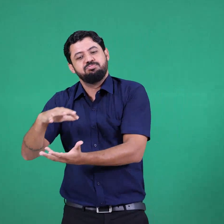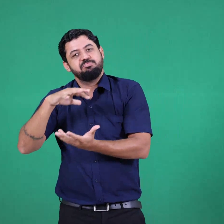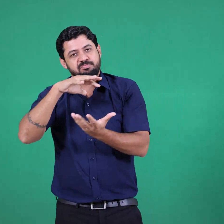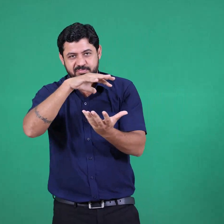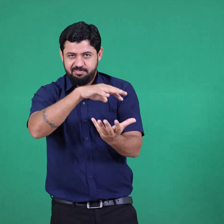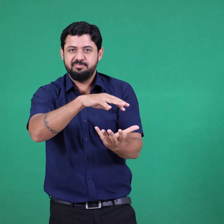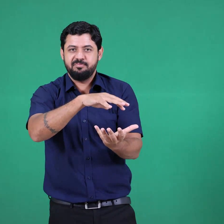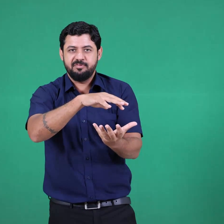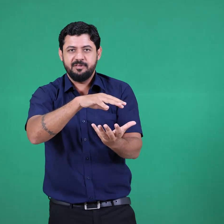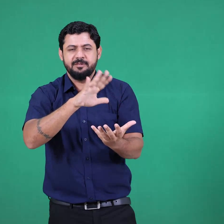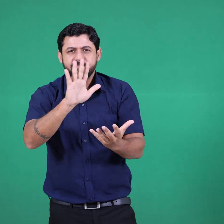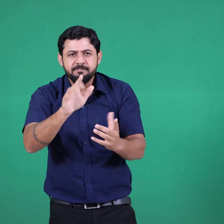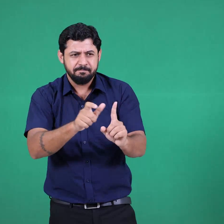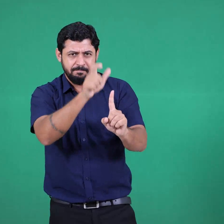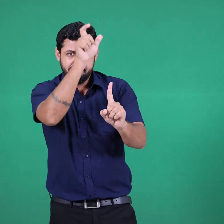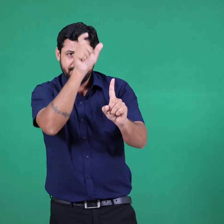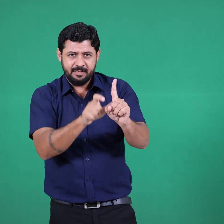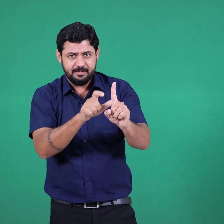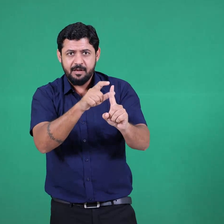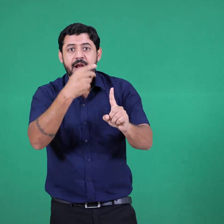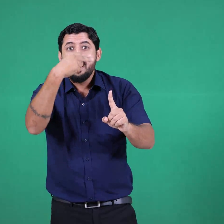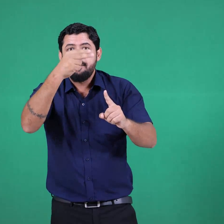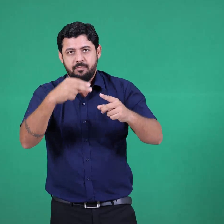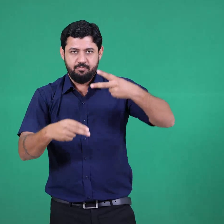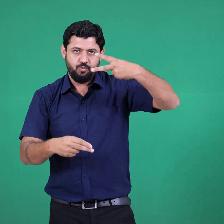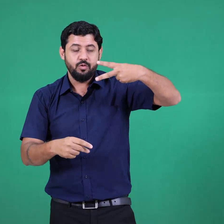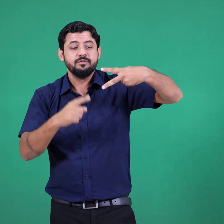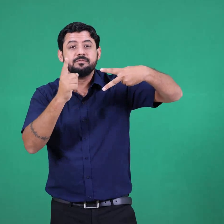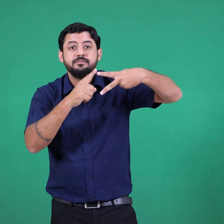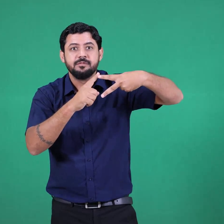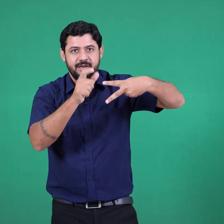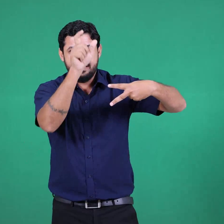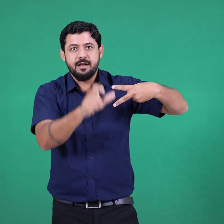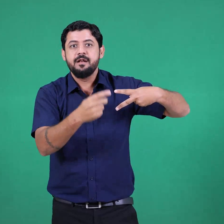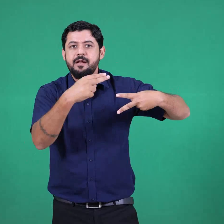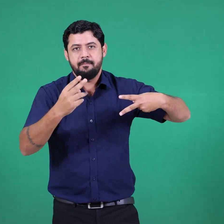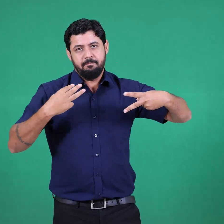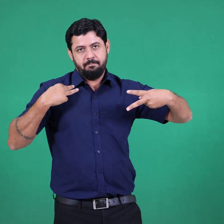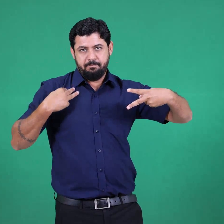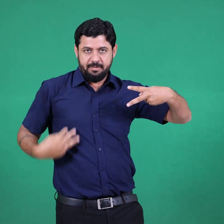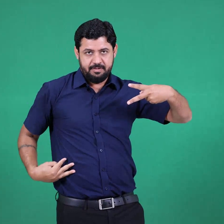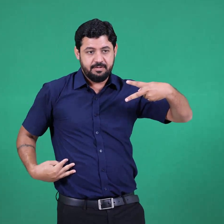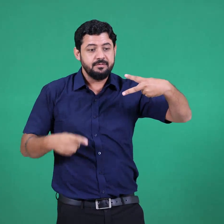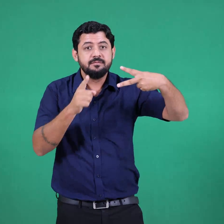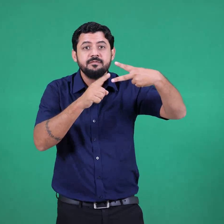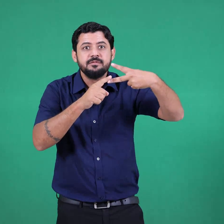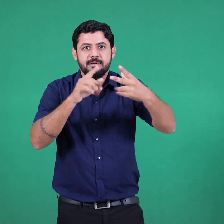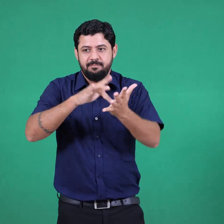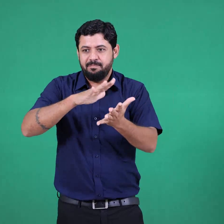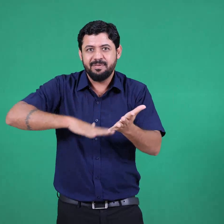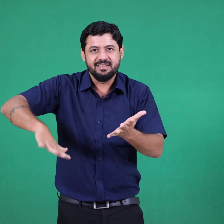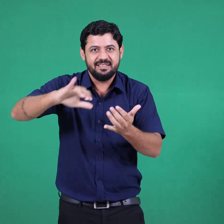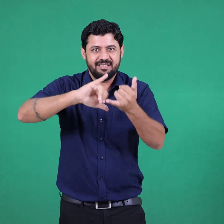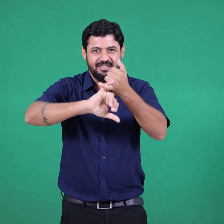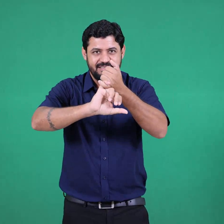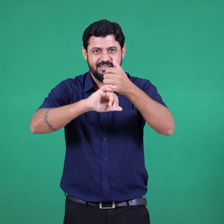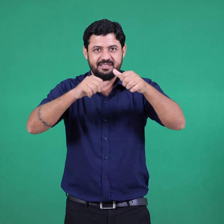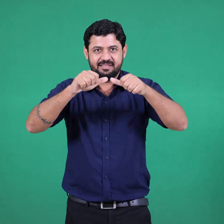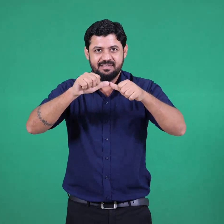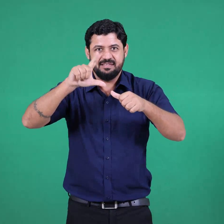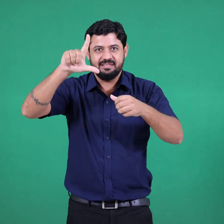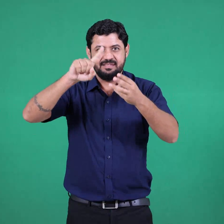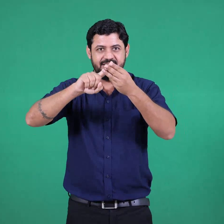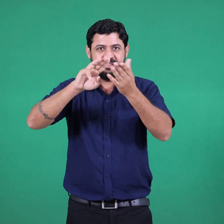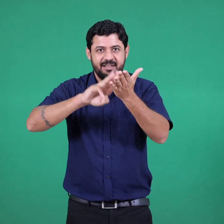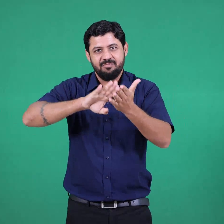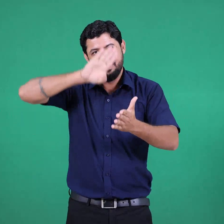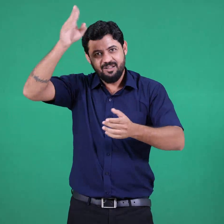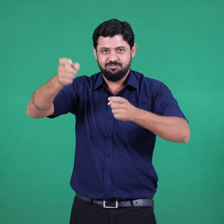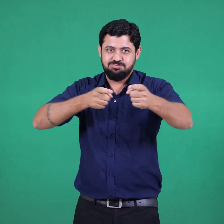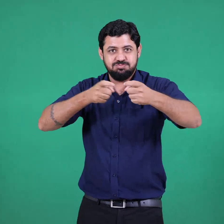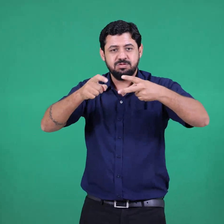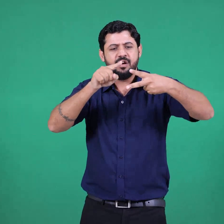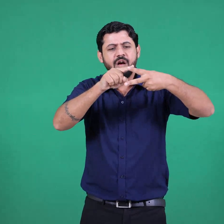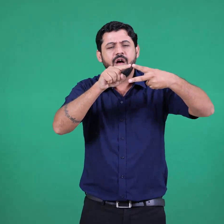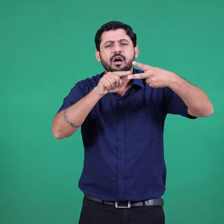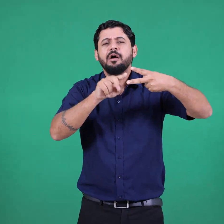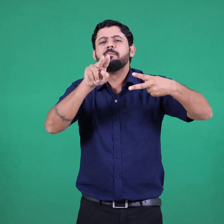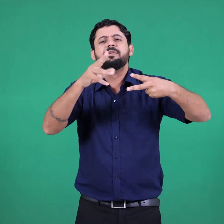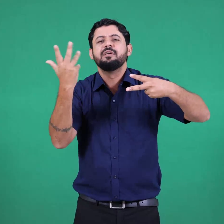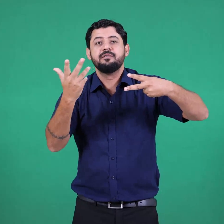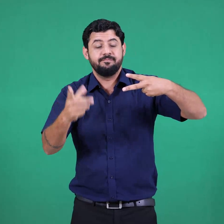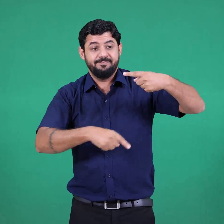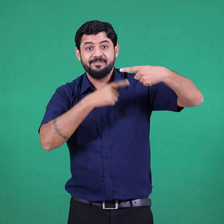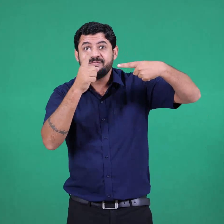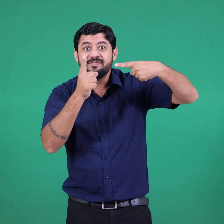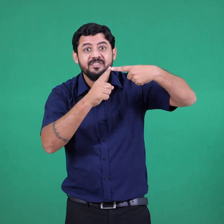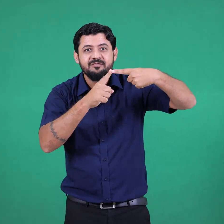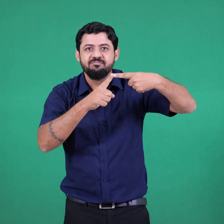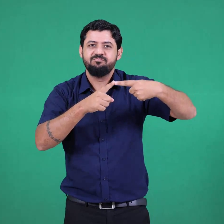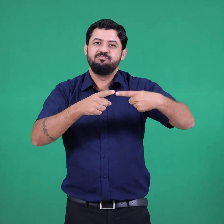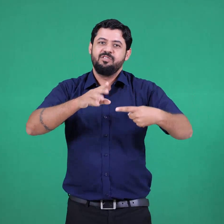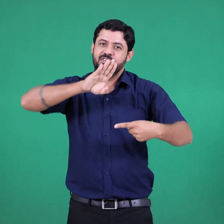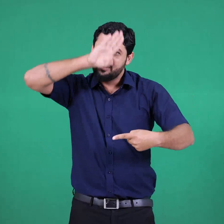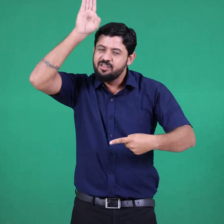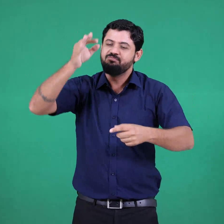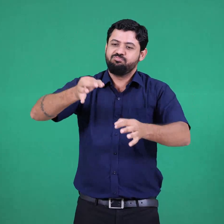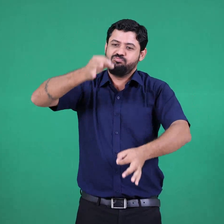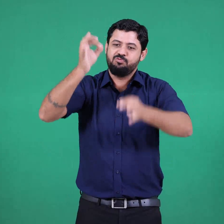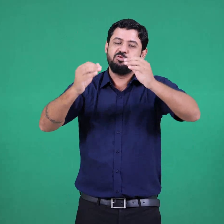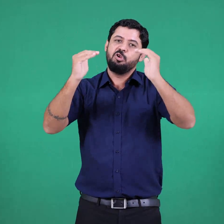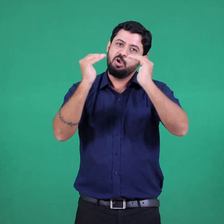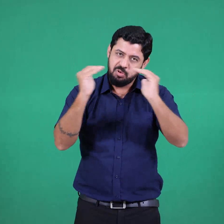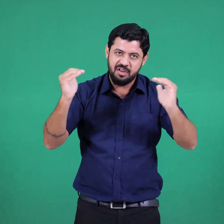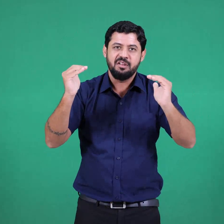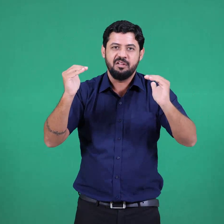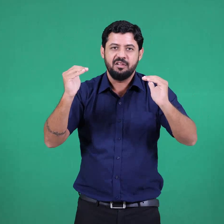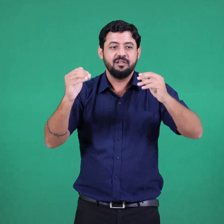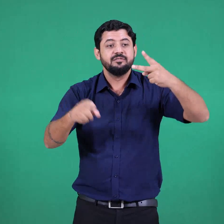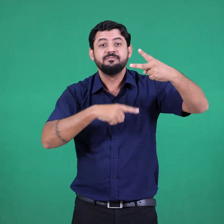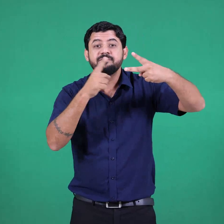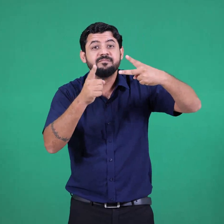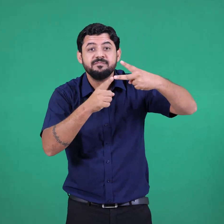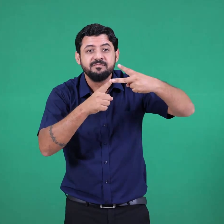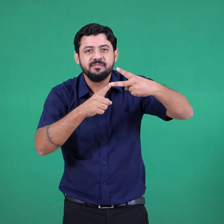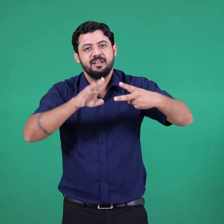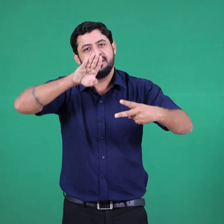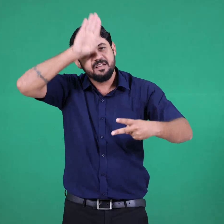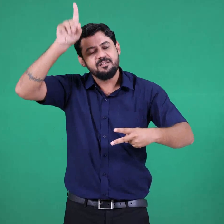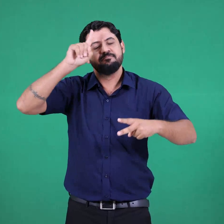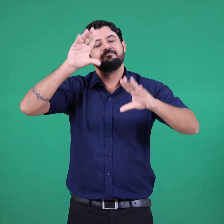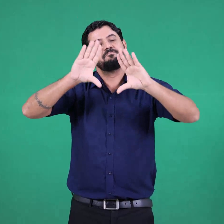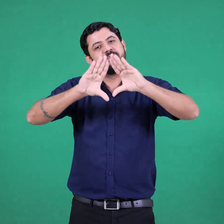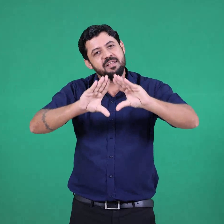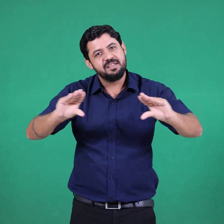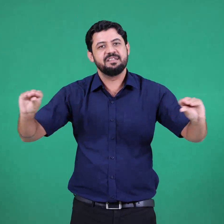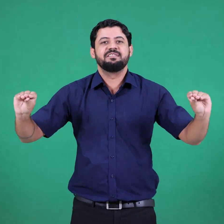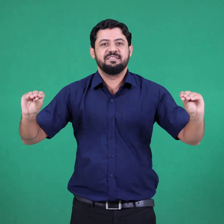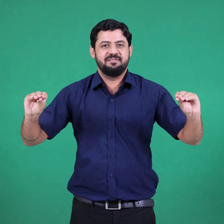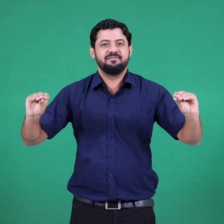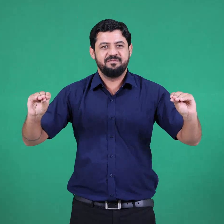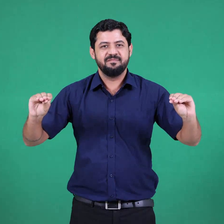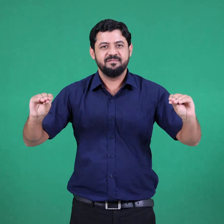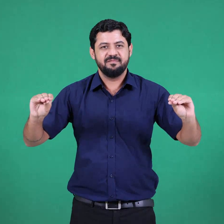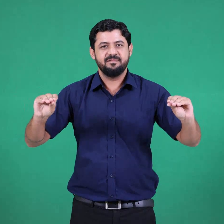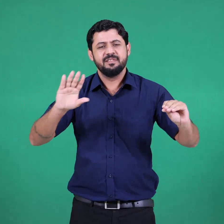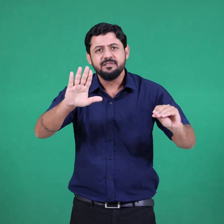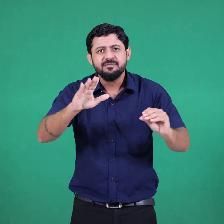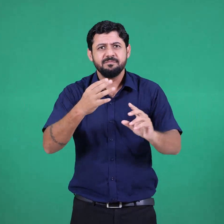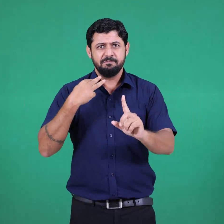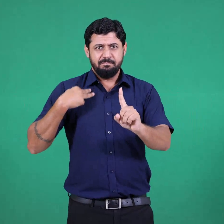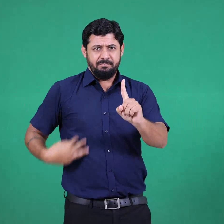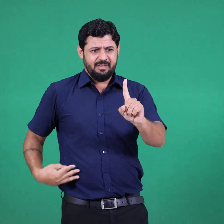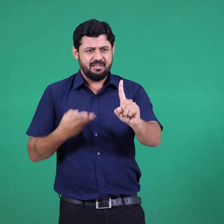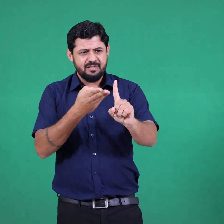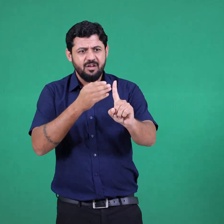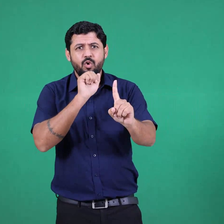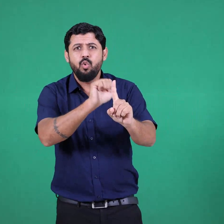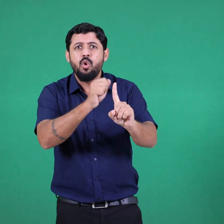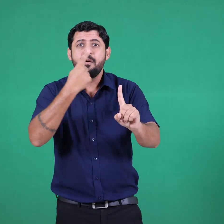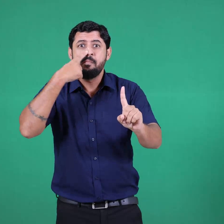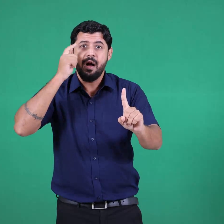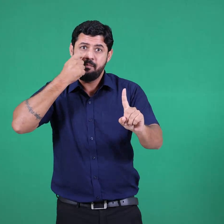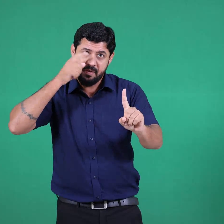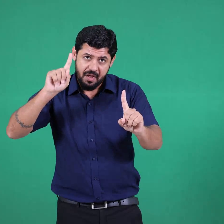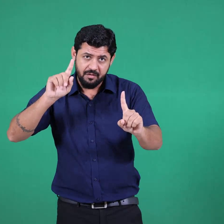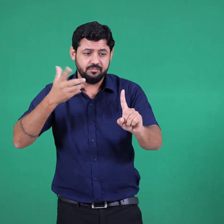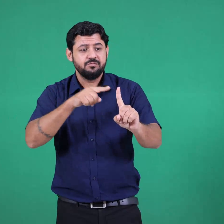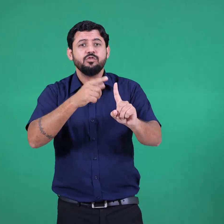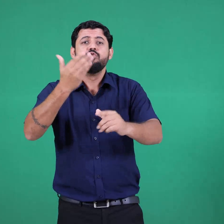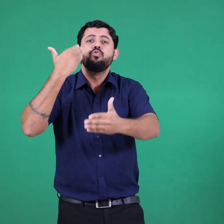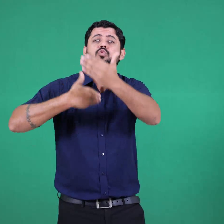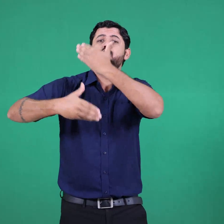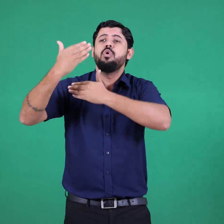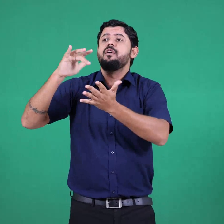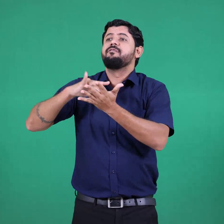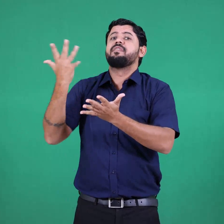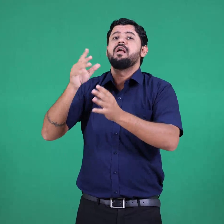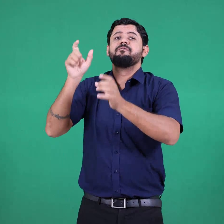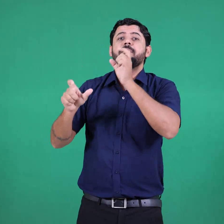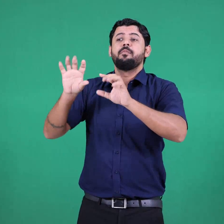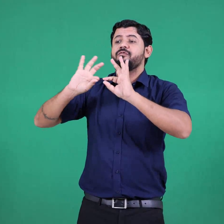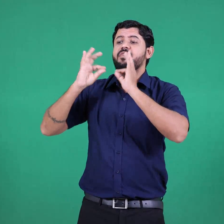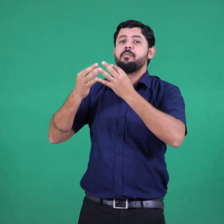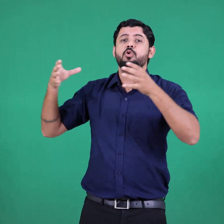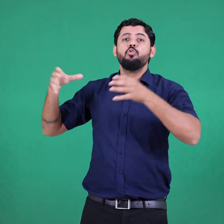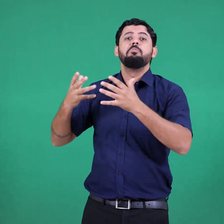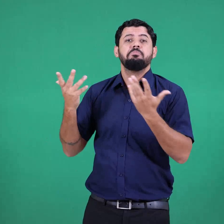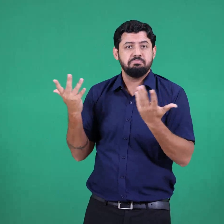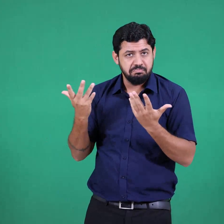First, his name means "king of righteousness." Then also, "king of Salem" means "king of peace."